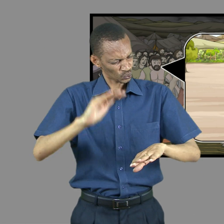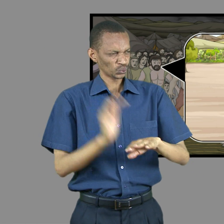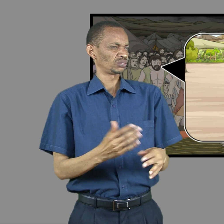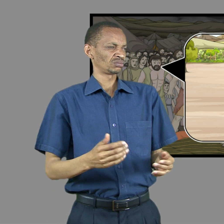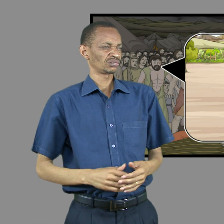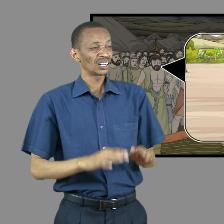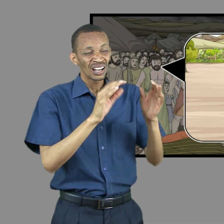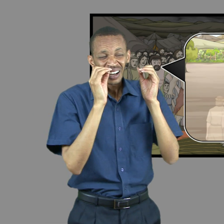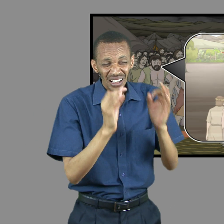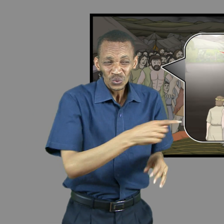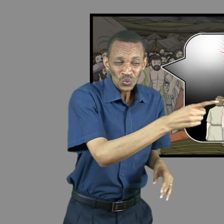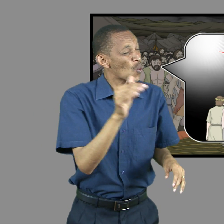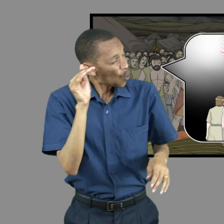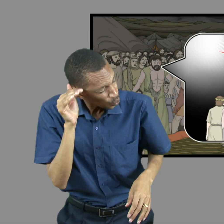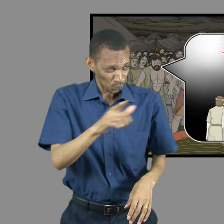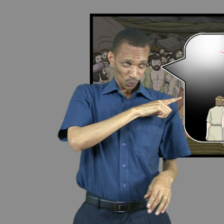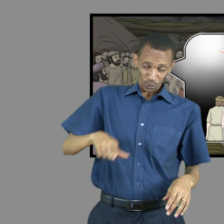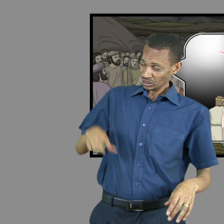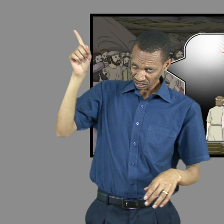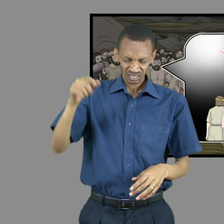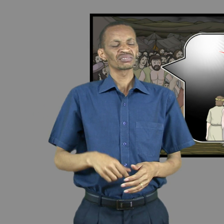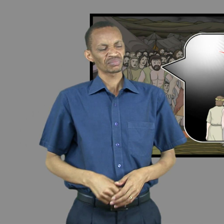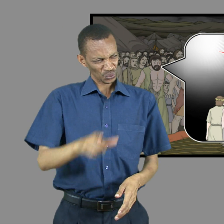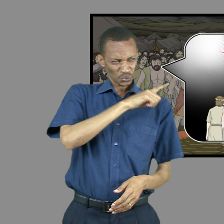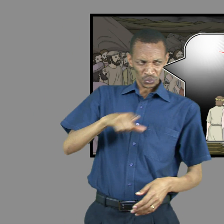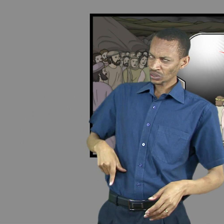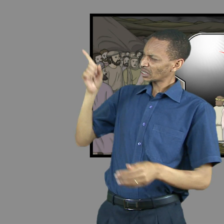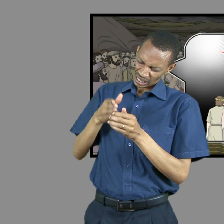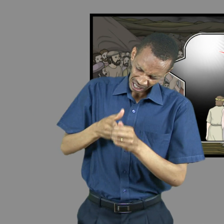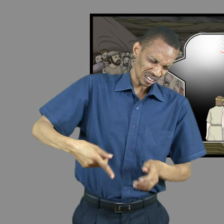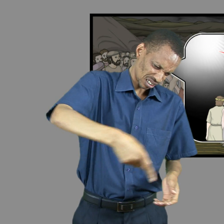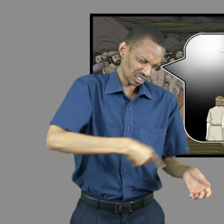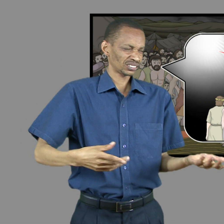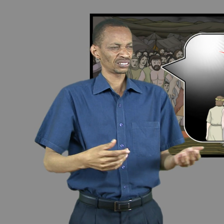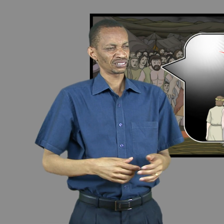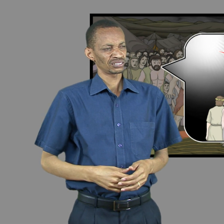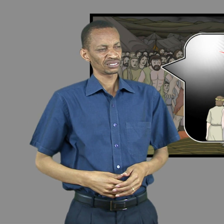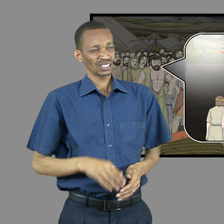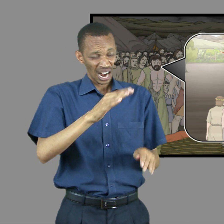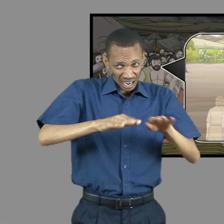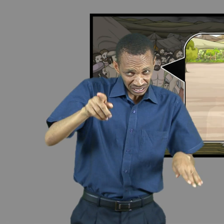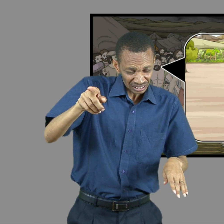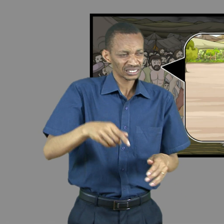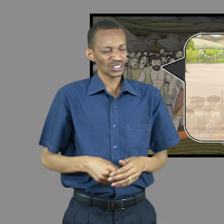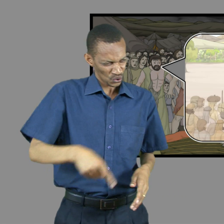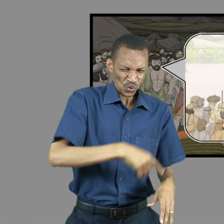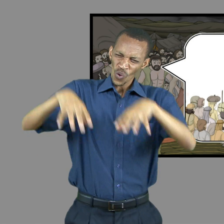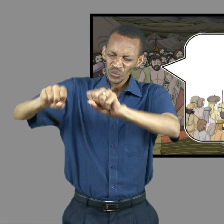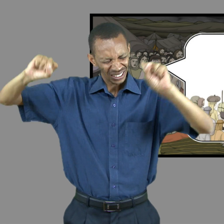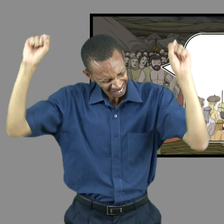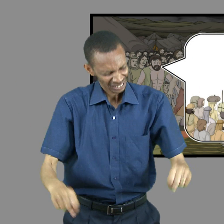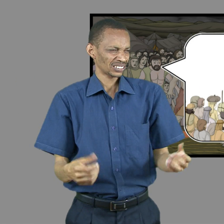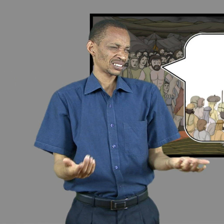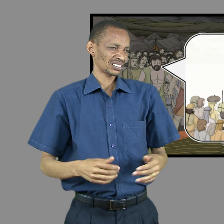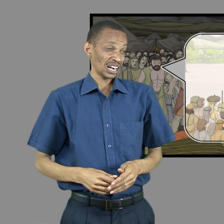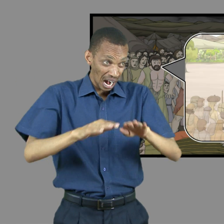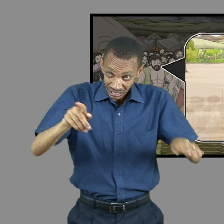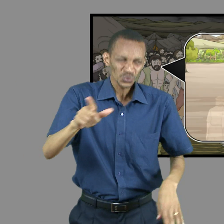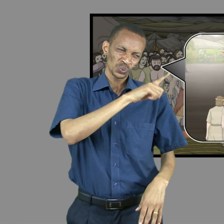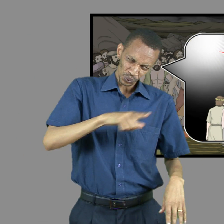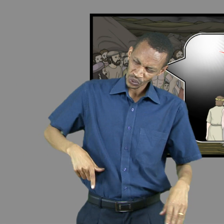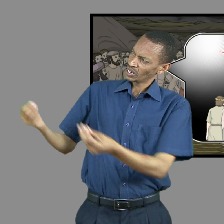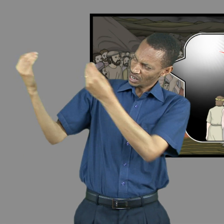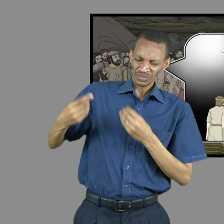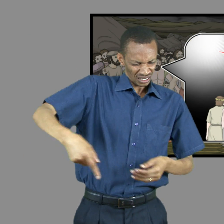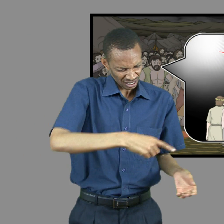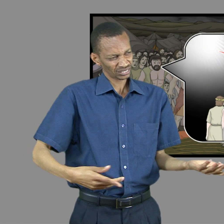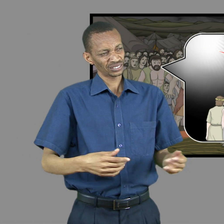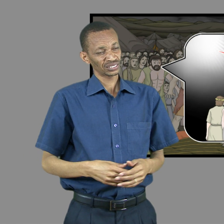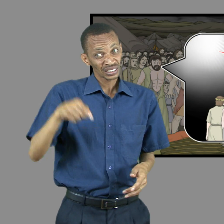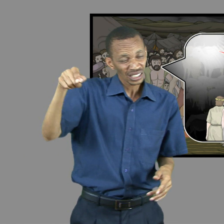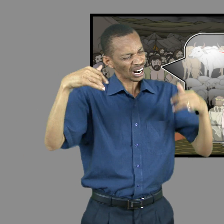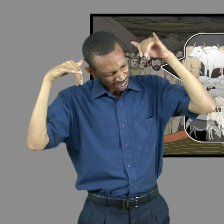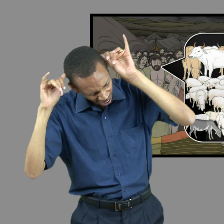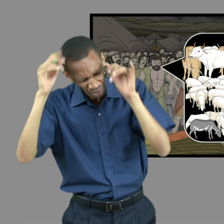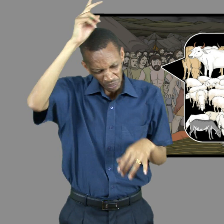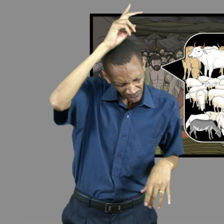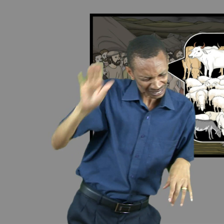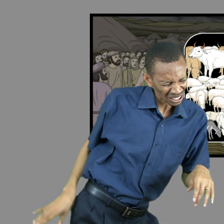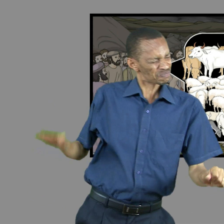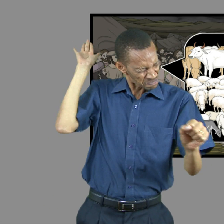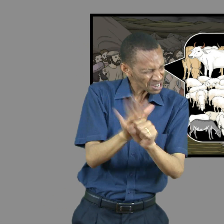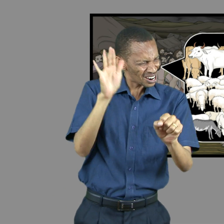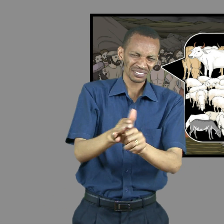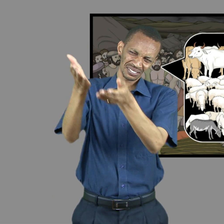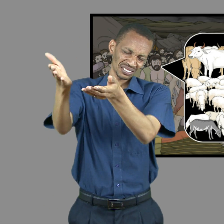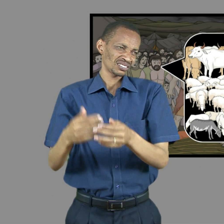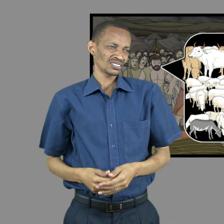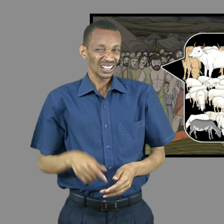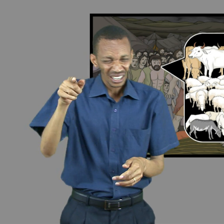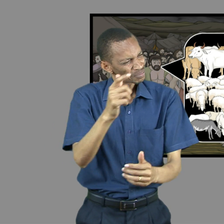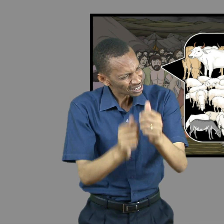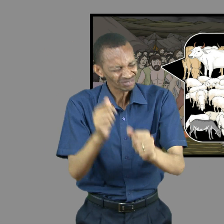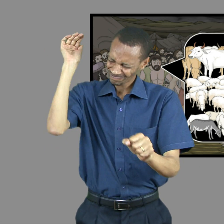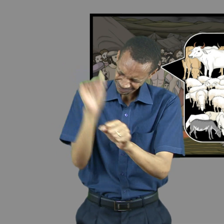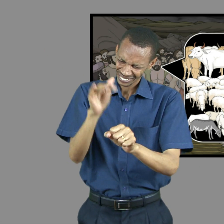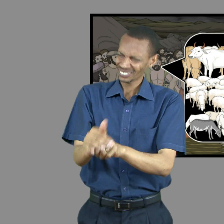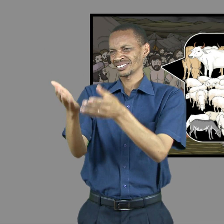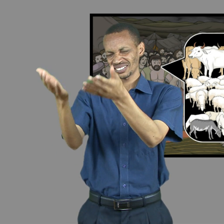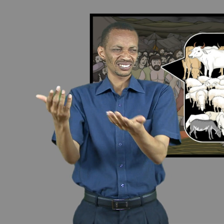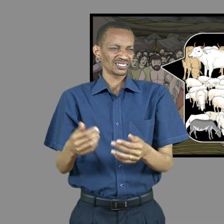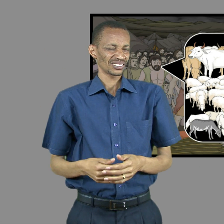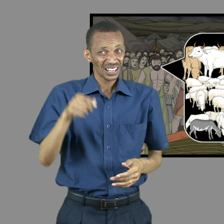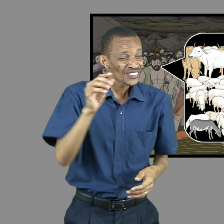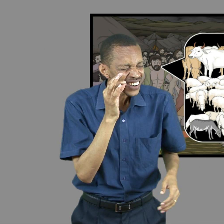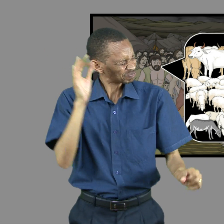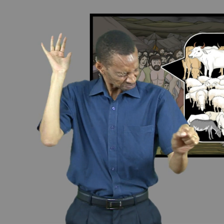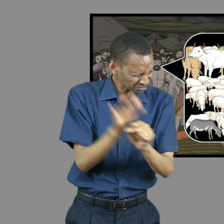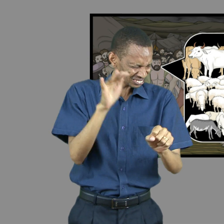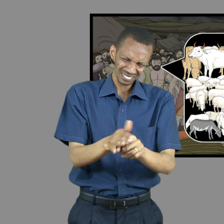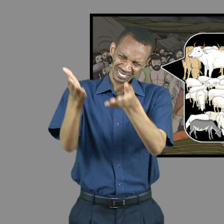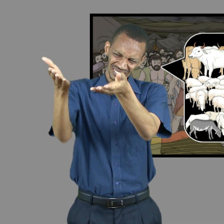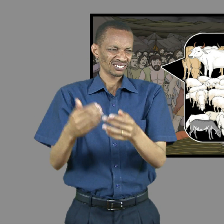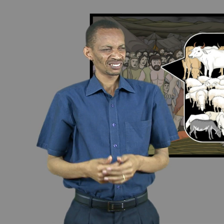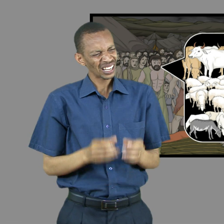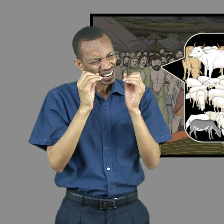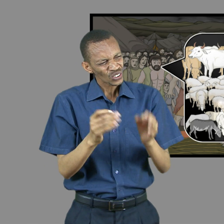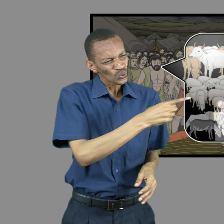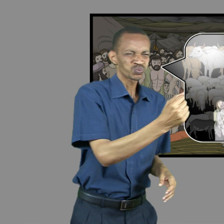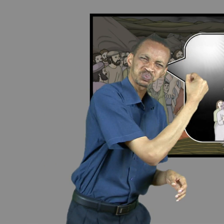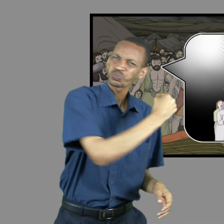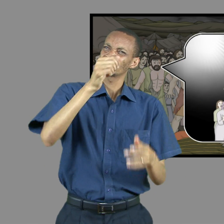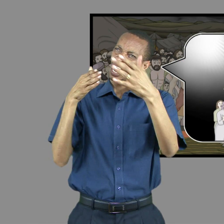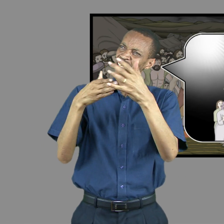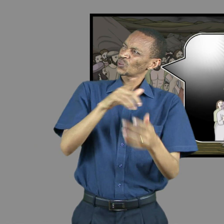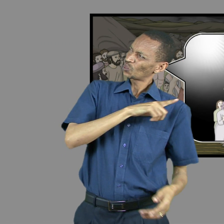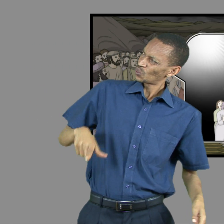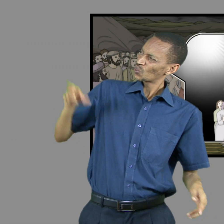If the LORD delights in us, He will bring us into this land, a land flowing with milk and honey, and He will give it to us.